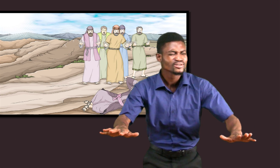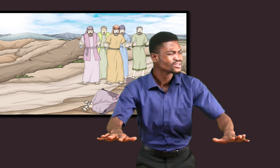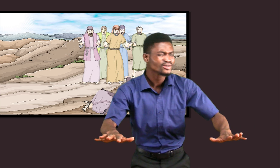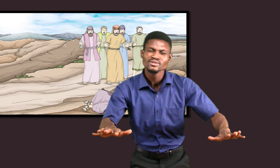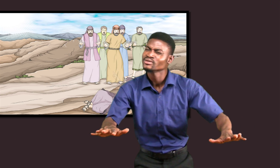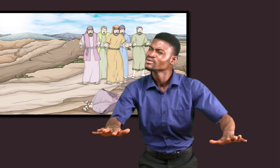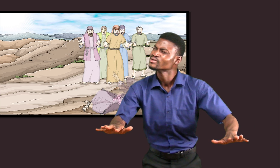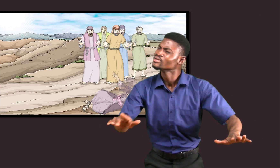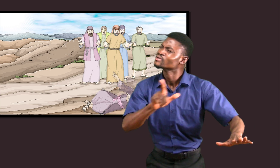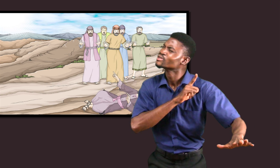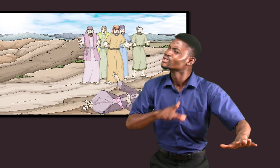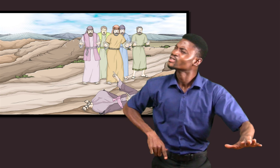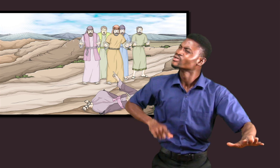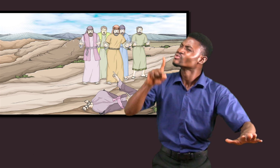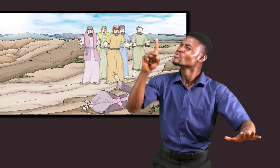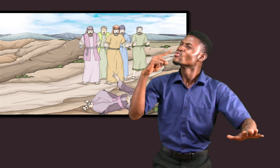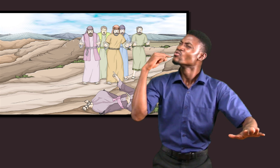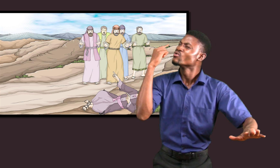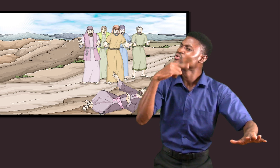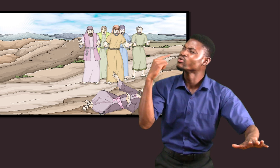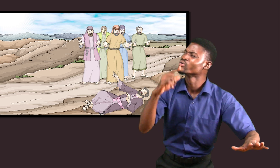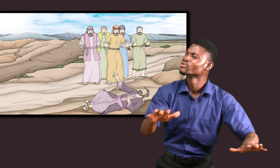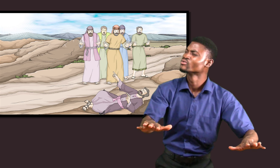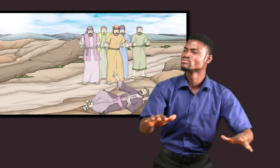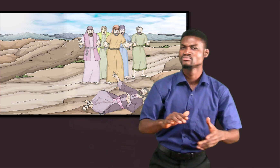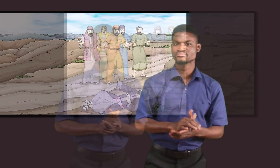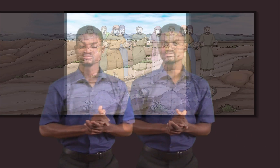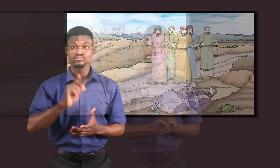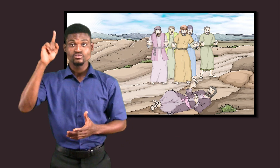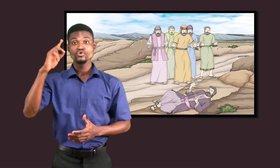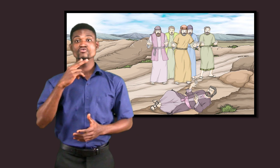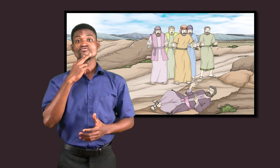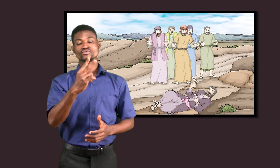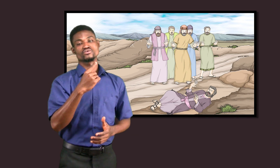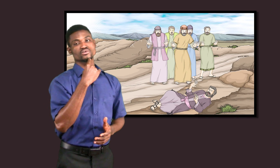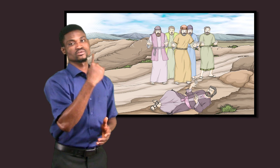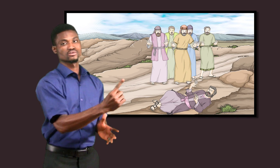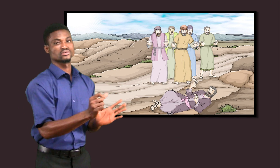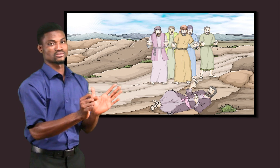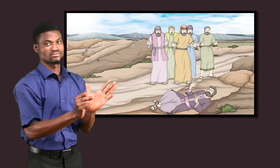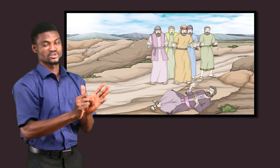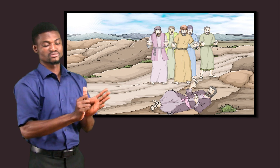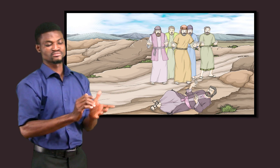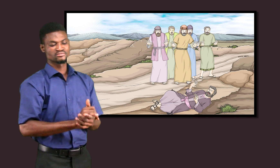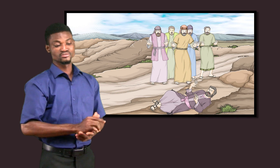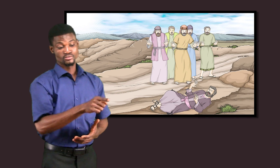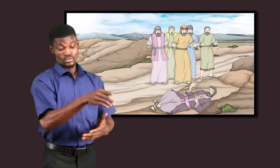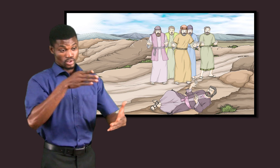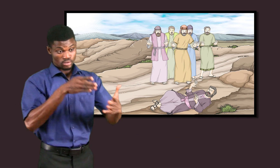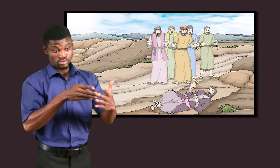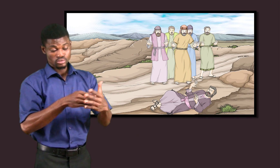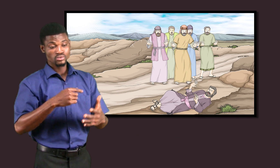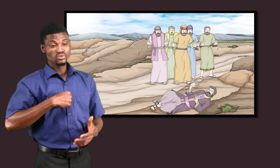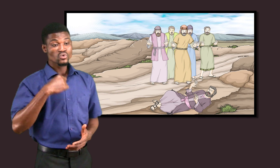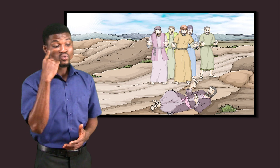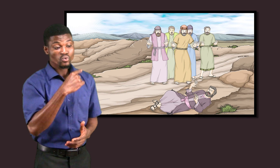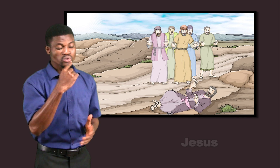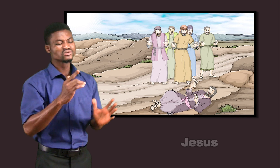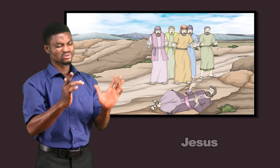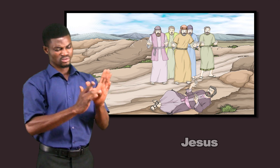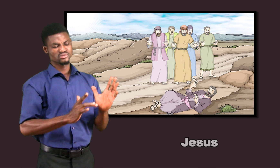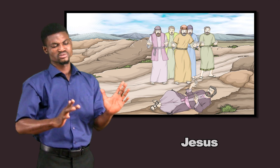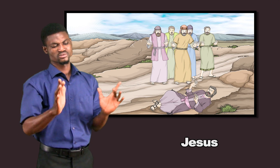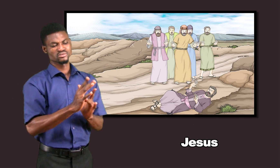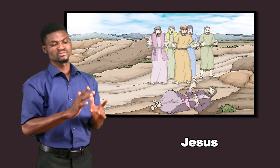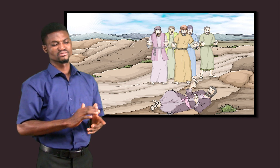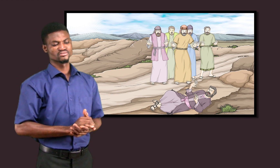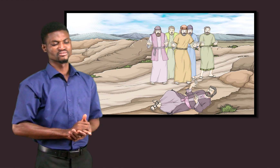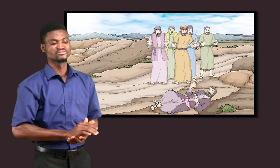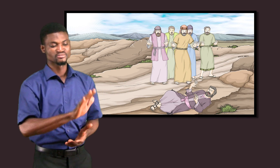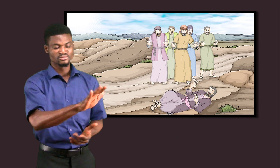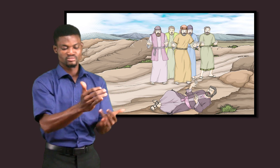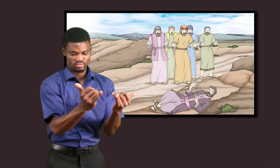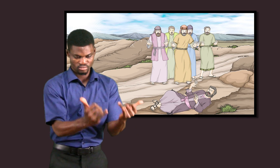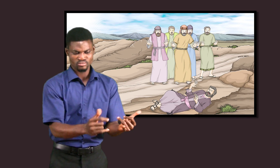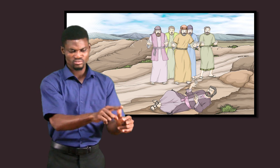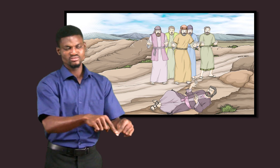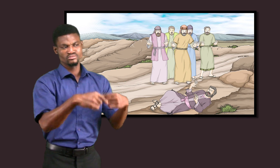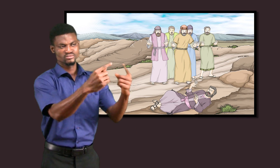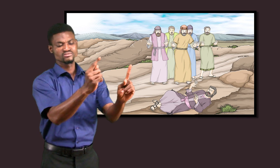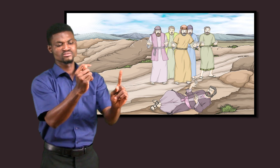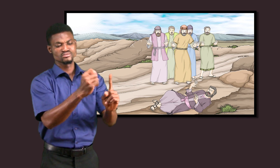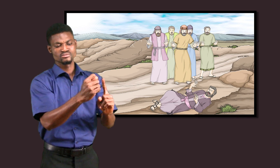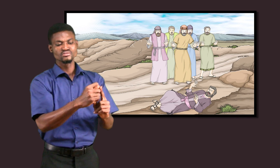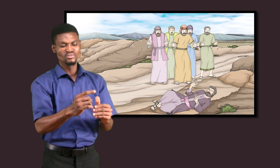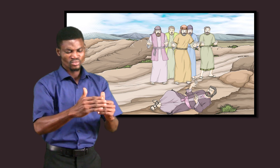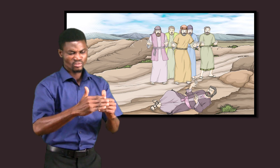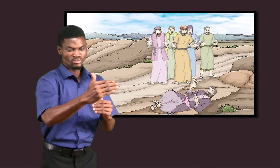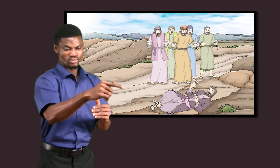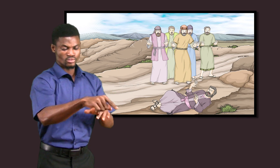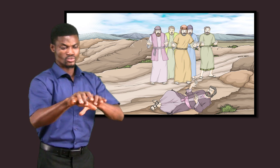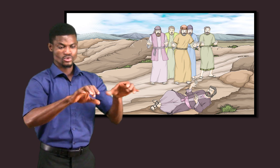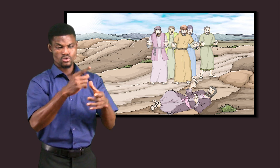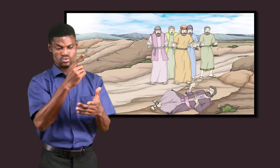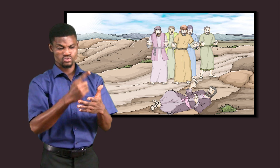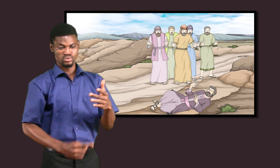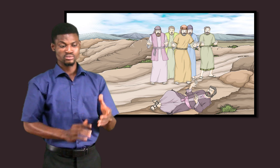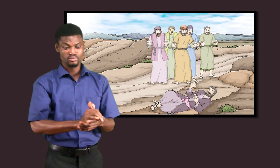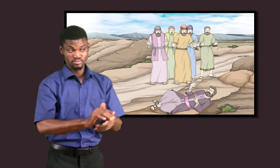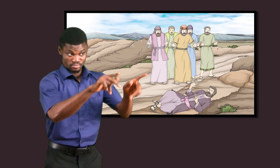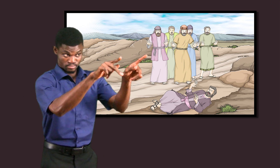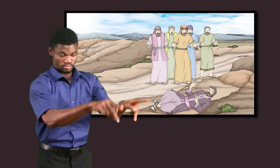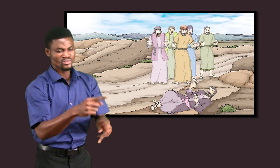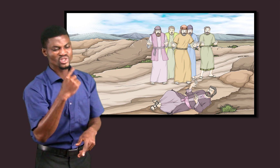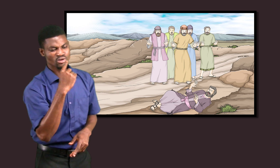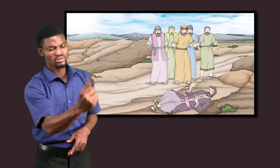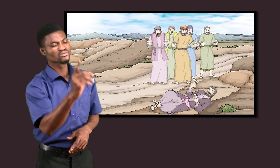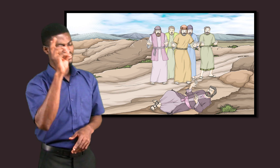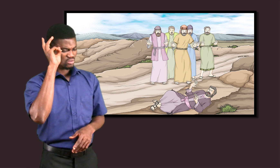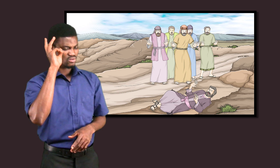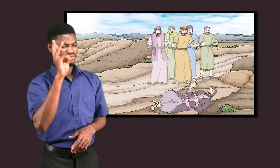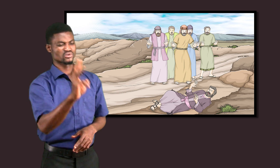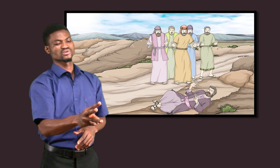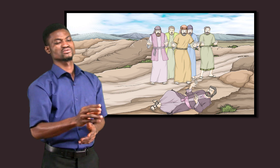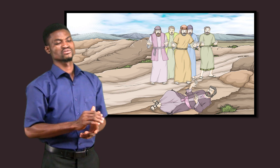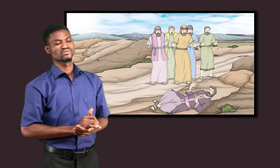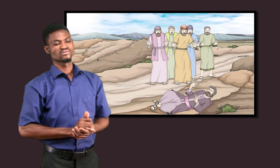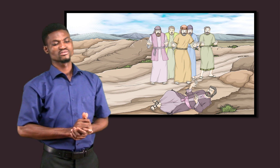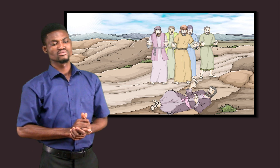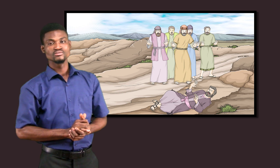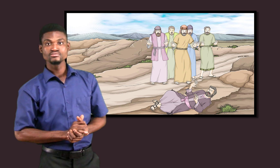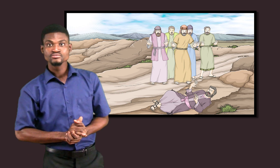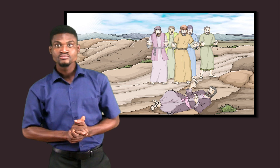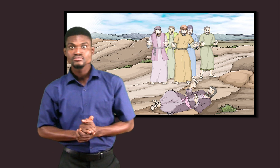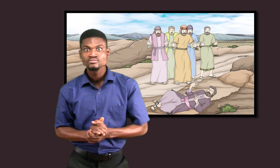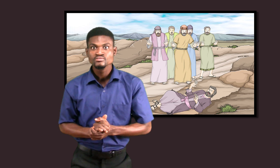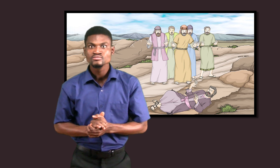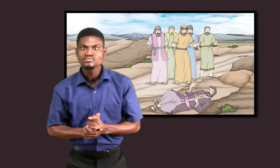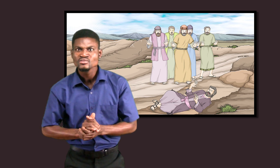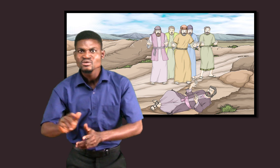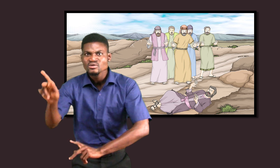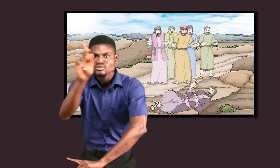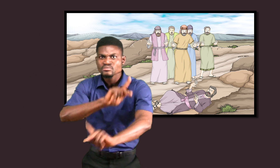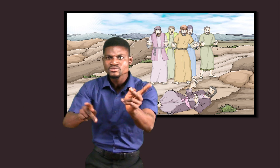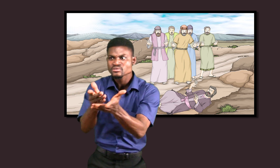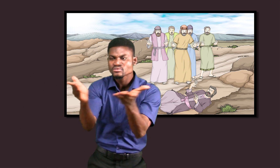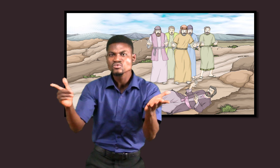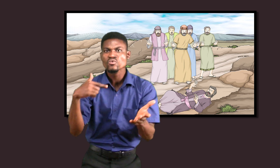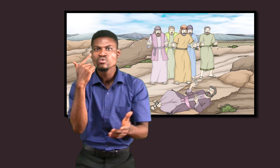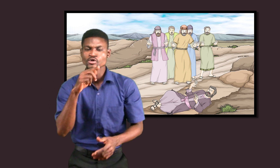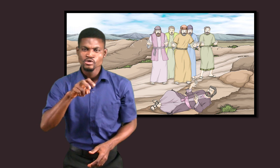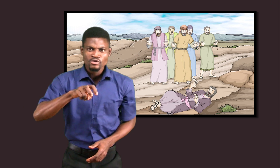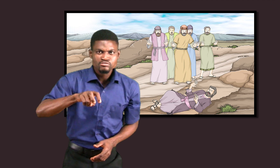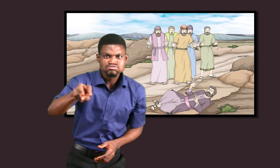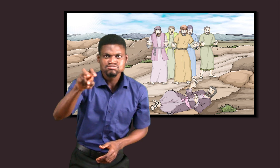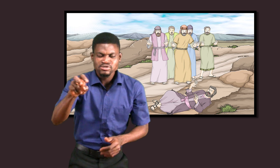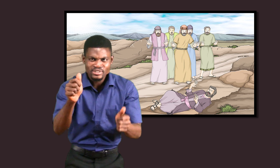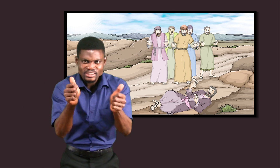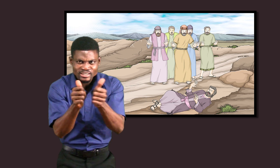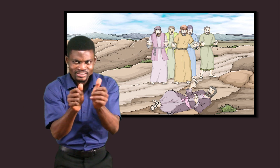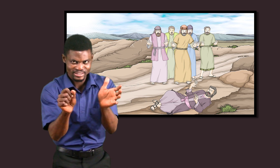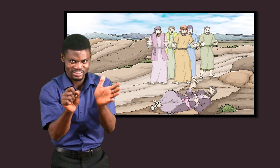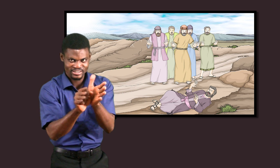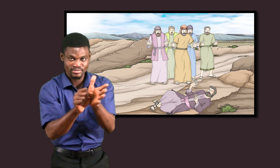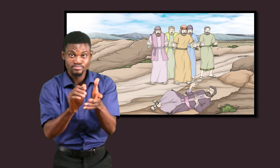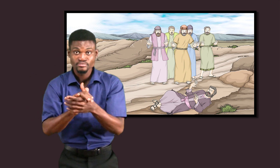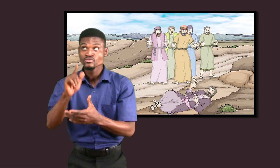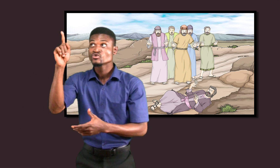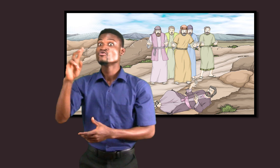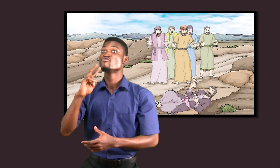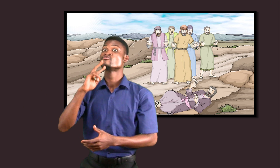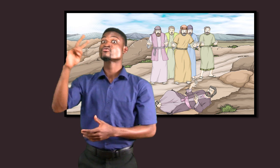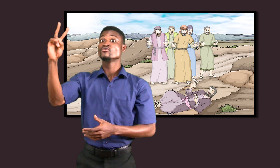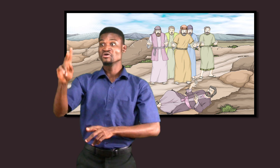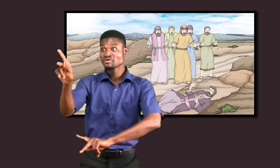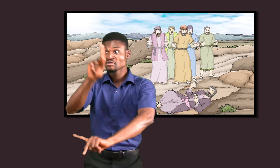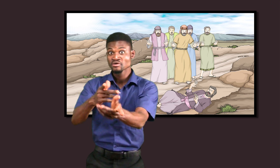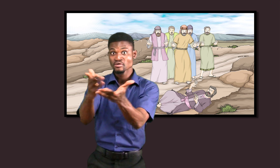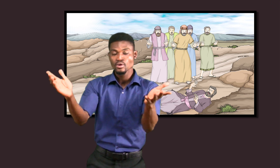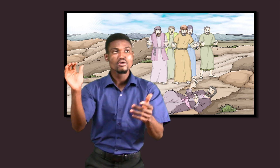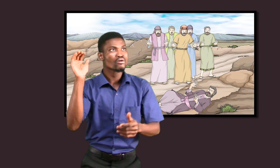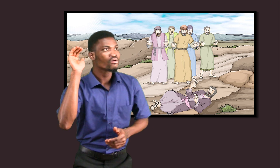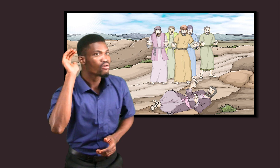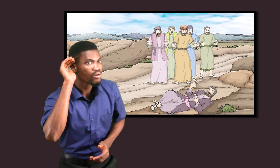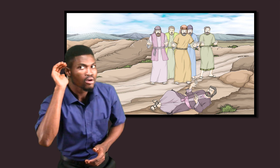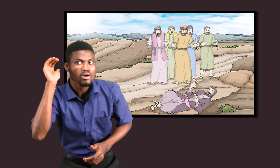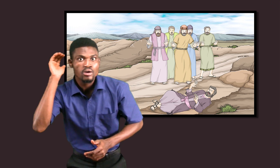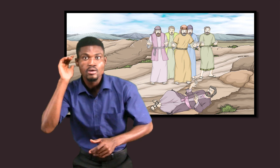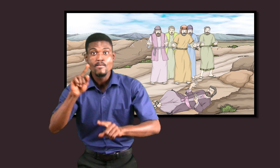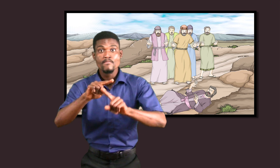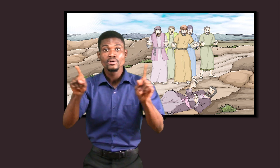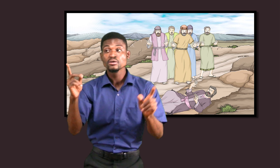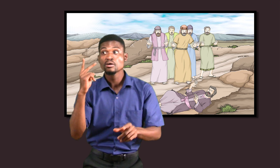“I am Jesus, whom you are persecuting,” He replied. “Now get up and go into the city, and you will be told what you must do.”